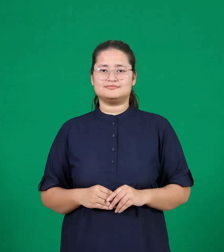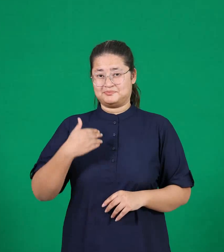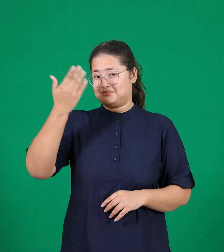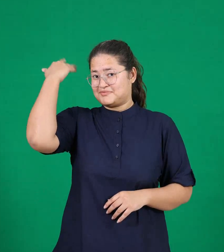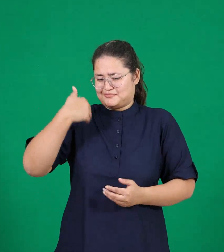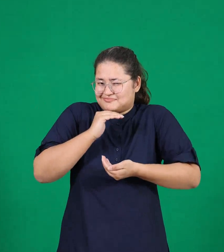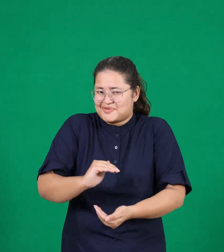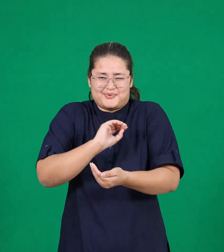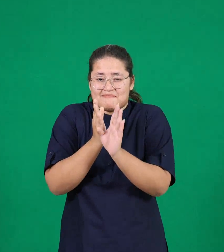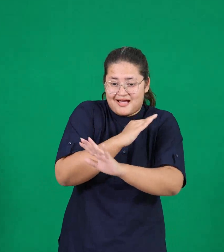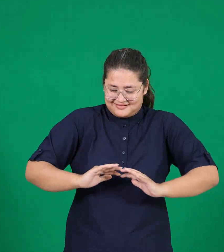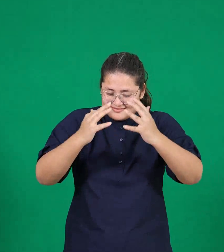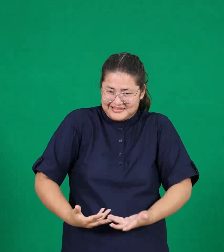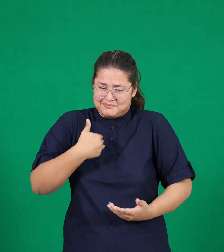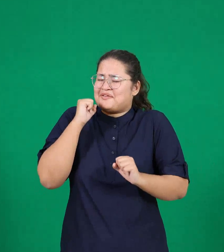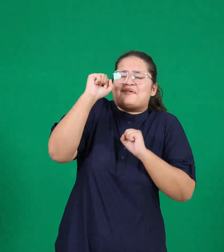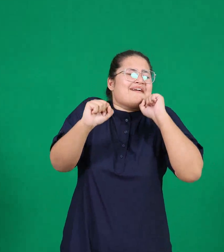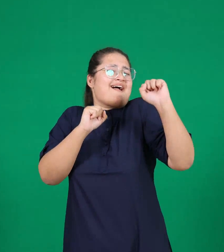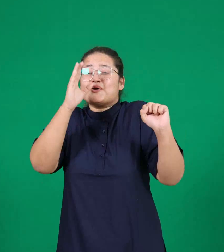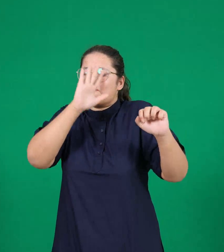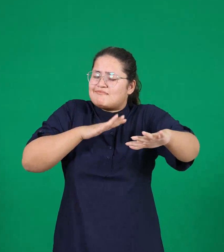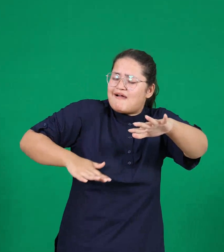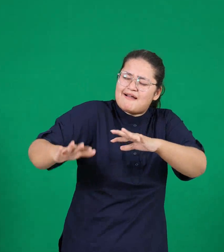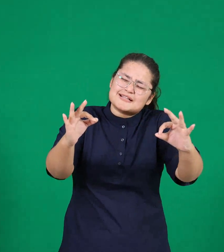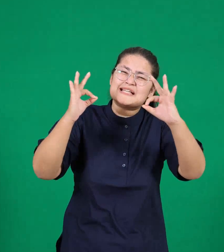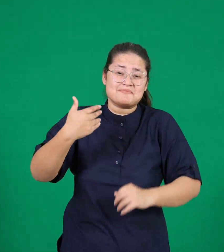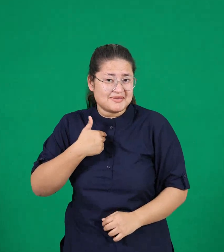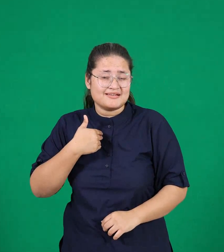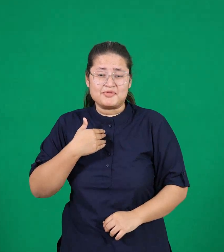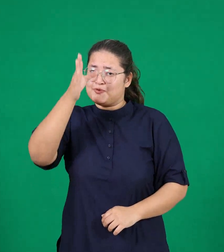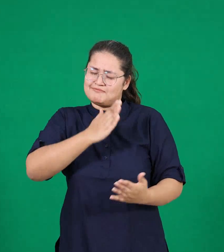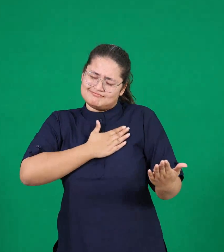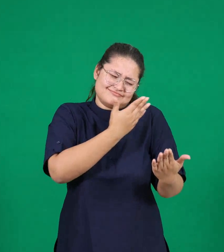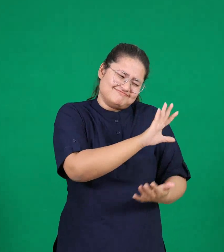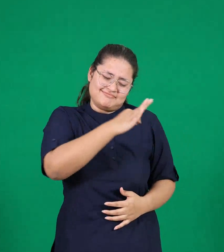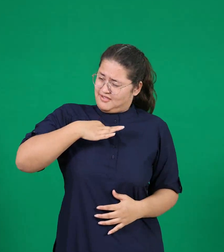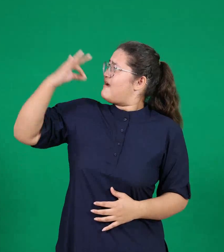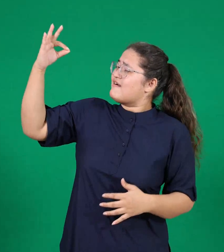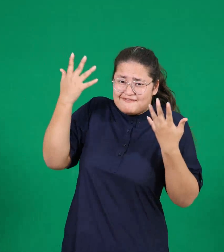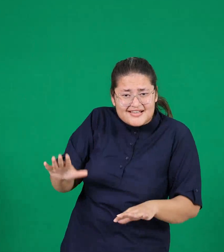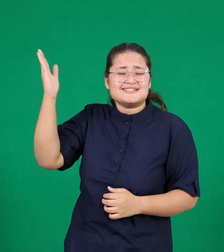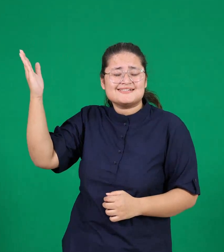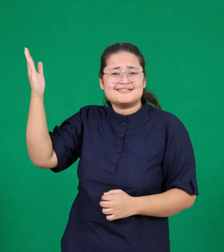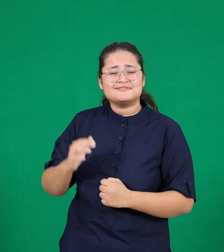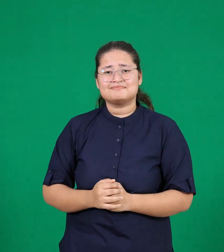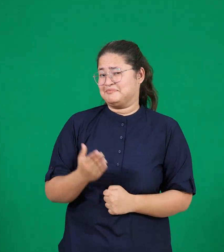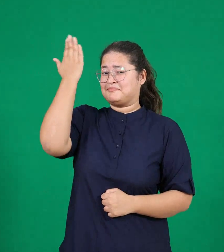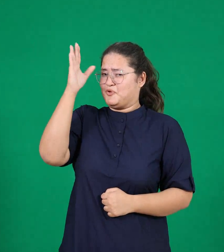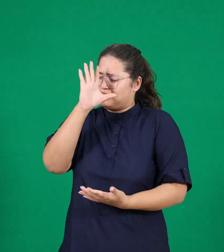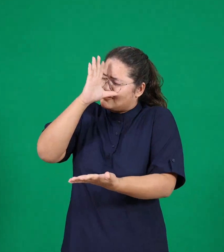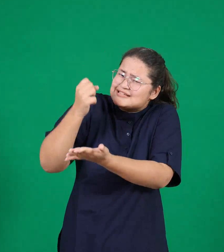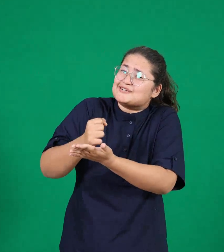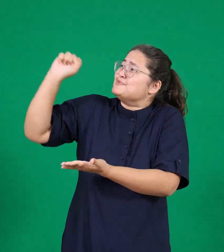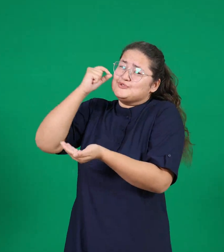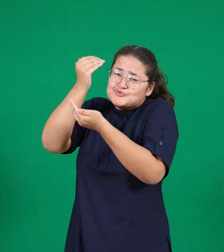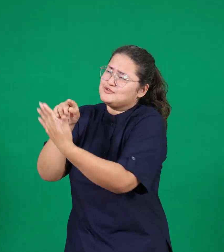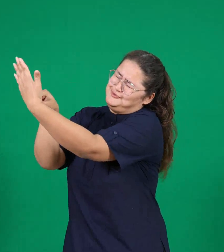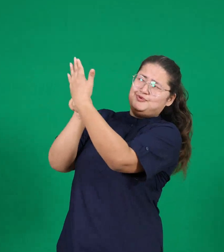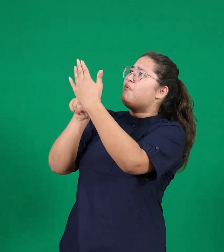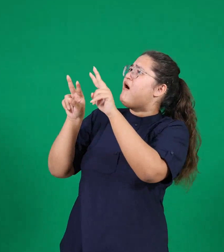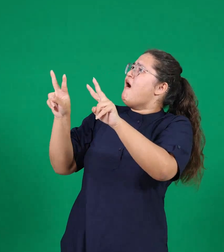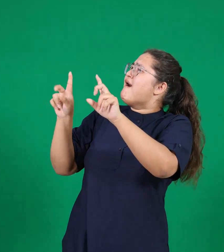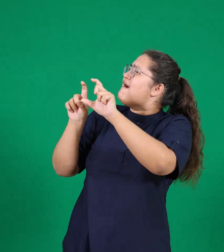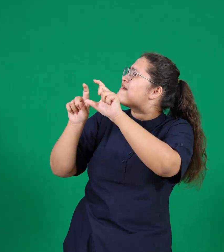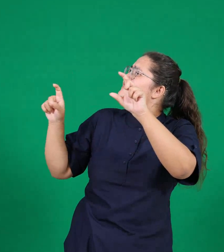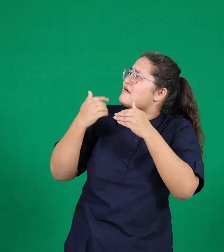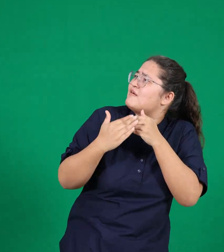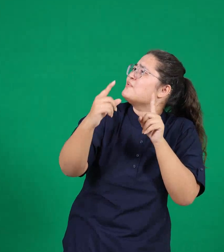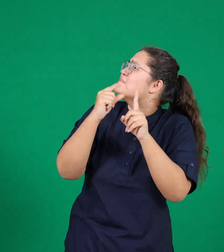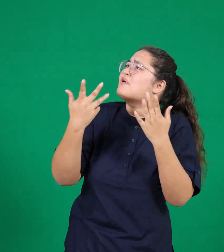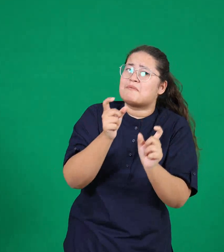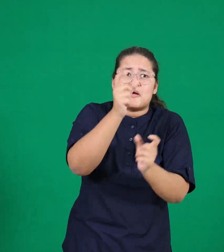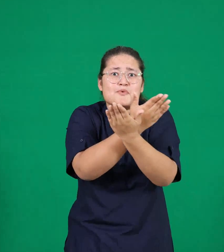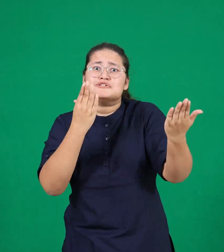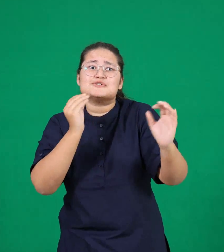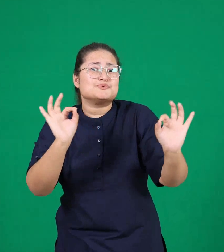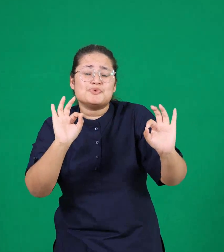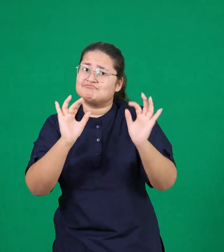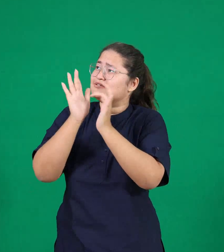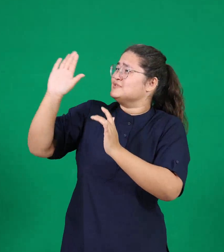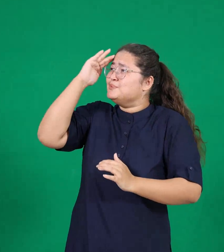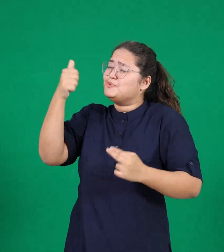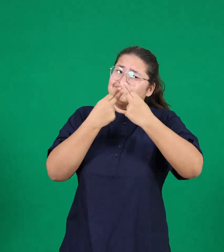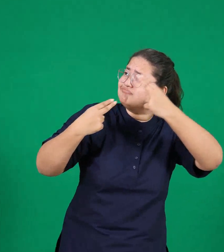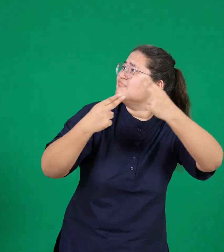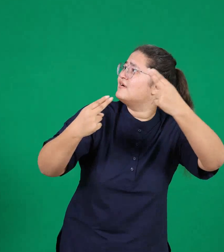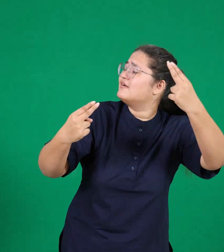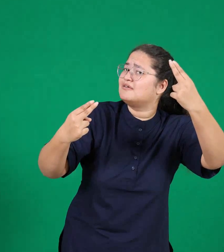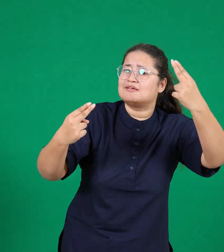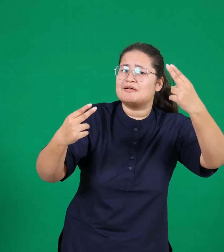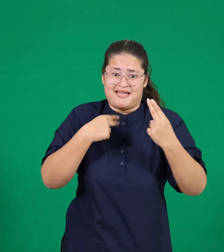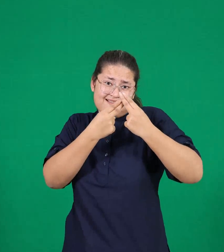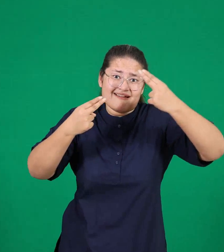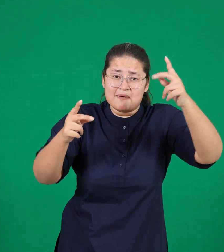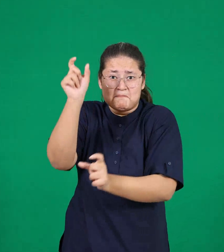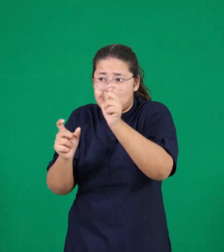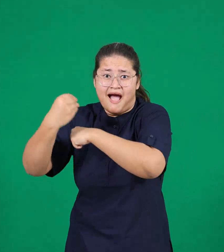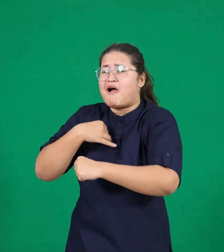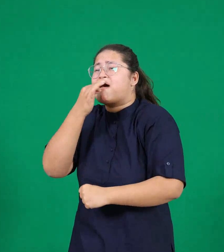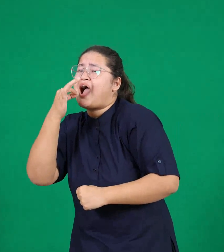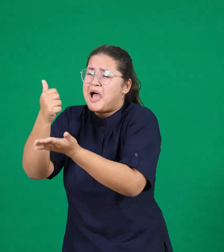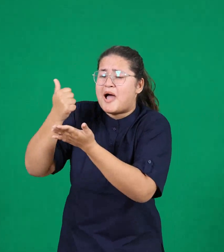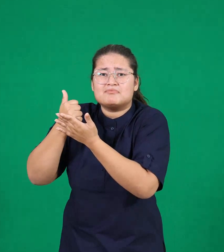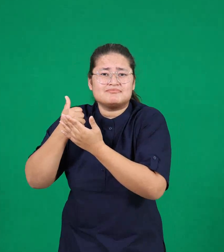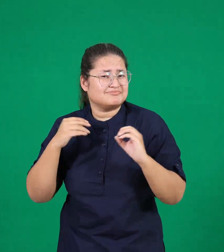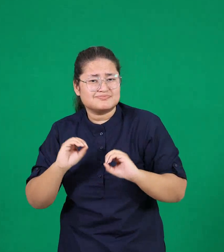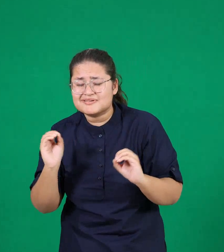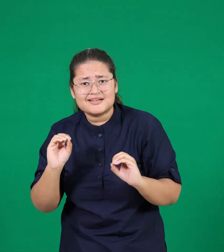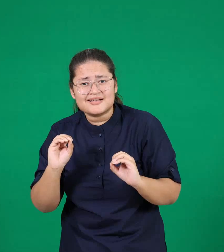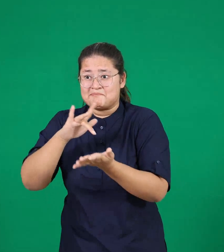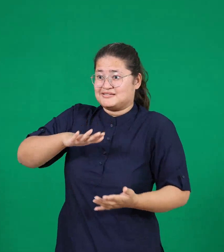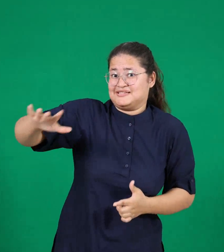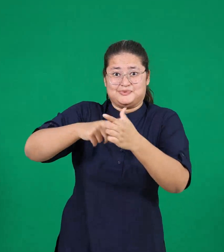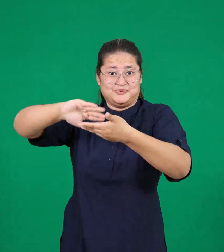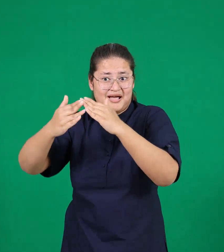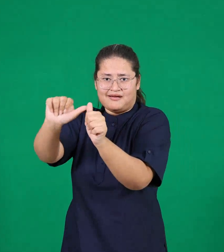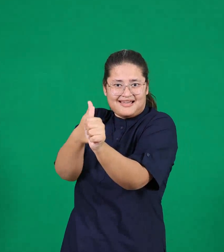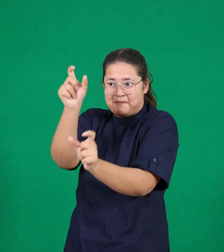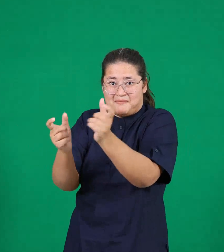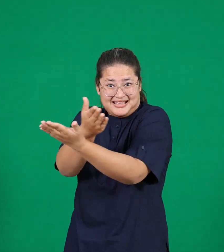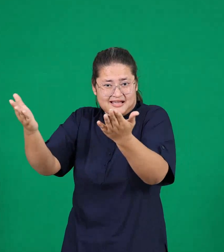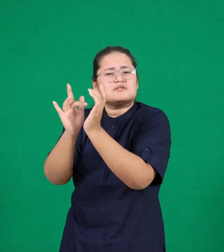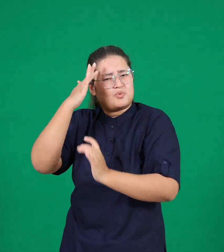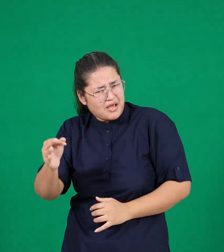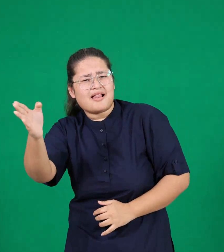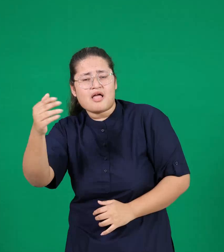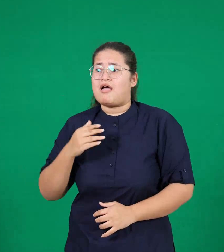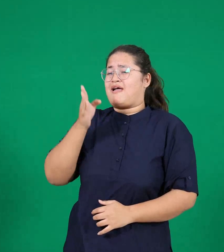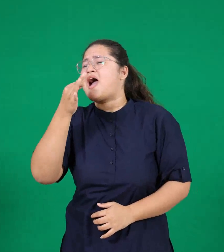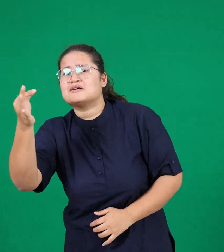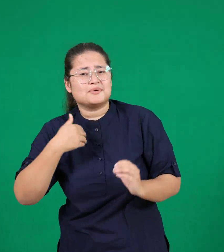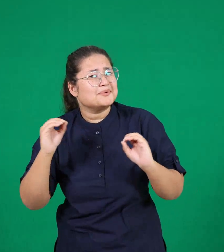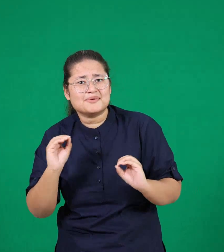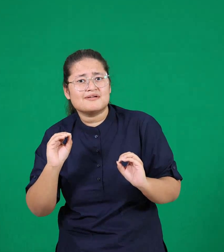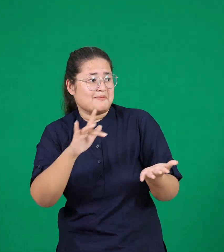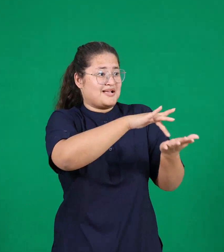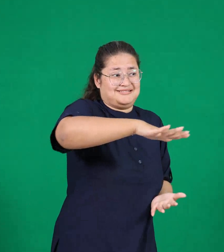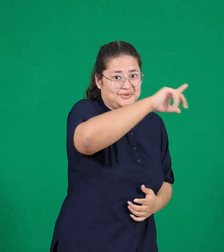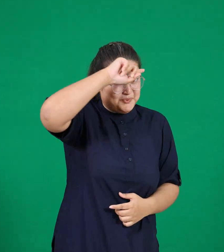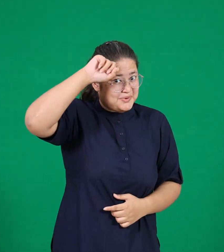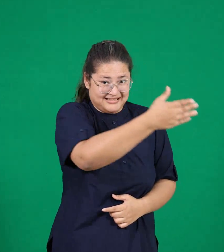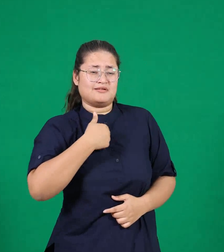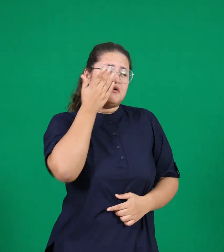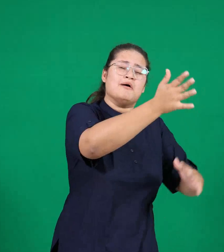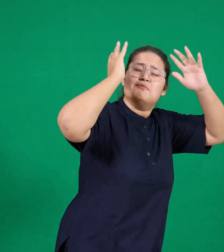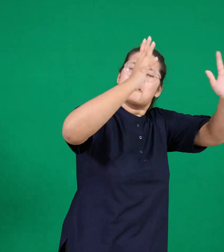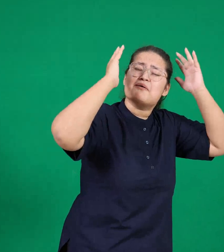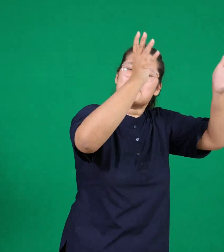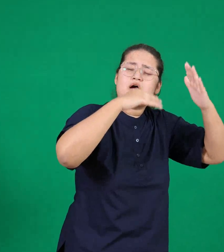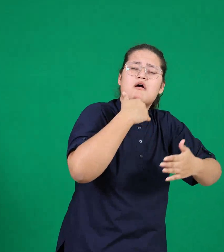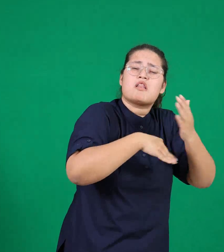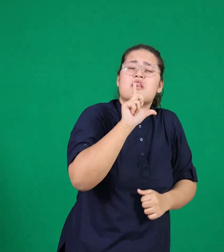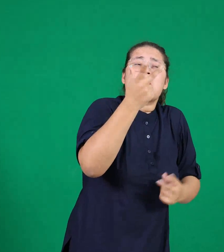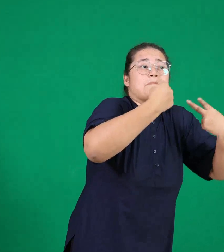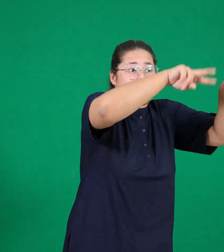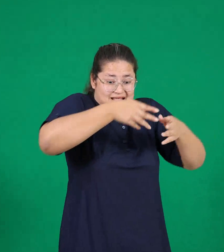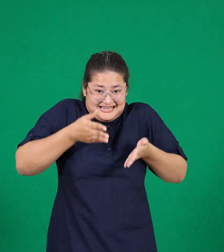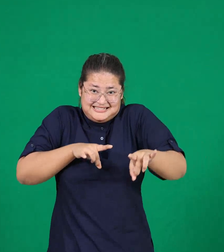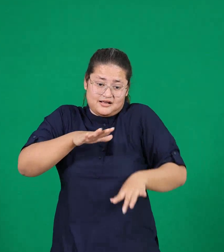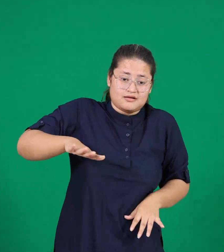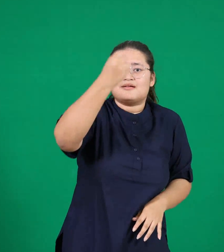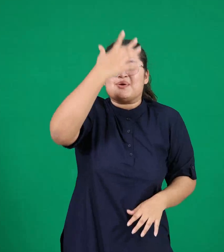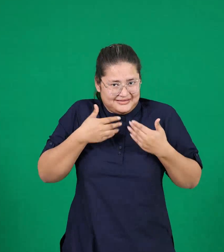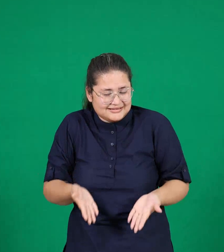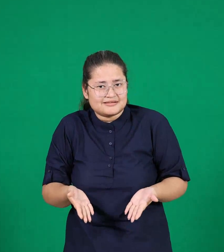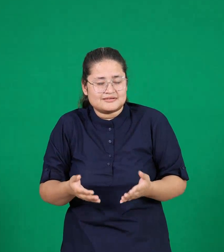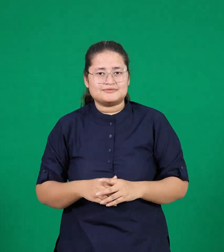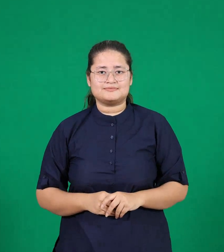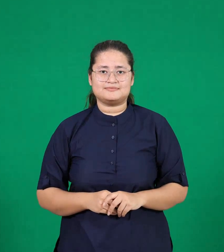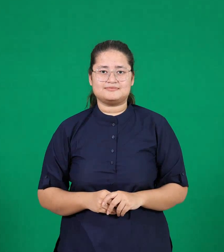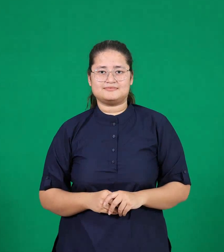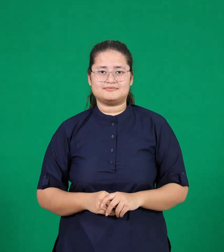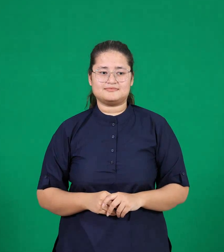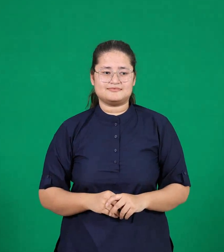But when God, who set me apart from my mother's womb and called me by His grace, was pleased to reveal His Son in me so that I might preach Him among the Gentiles, I did not rush to consult with flesh and blood, nor did I go up to Jerusalem to the apostles who came before me, but I went into Arabia and later returned to Damascus.